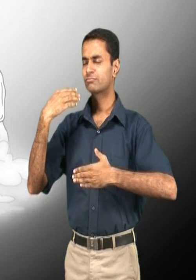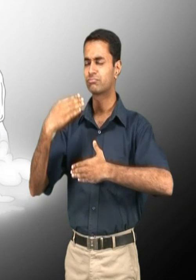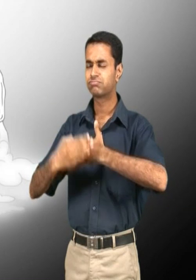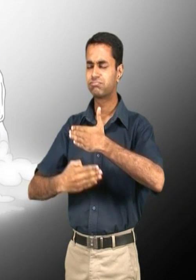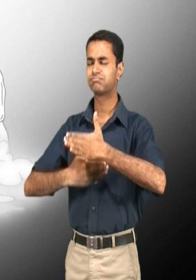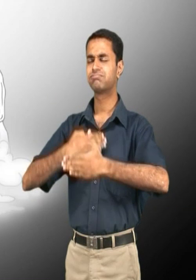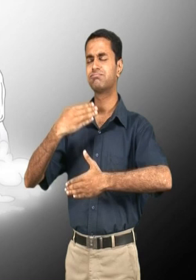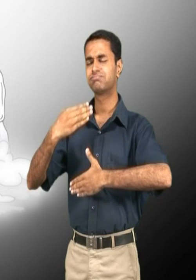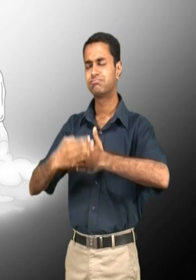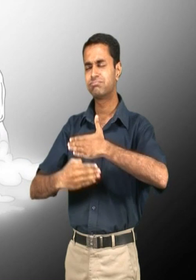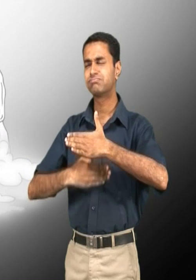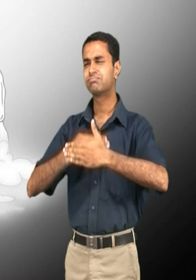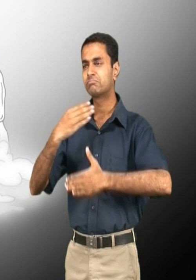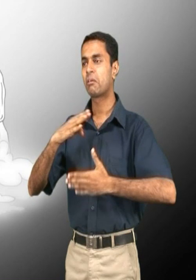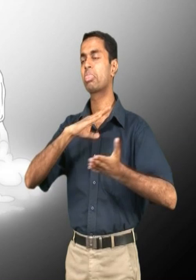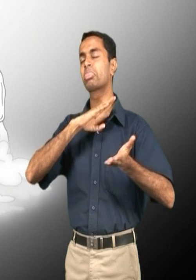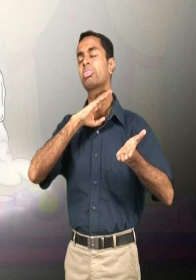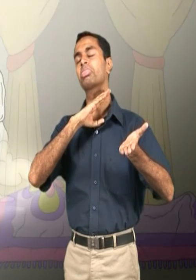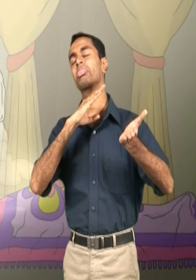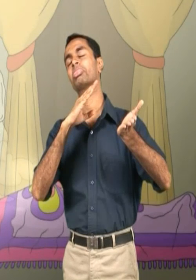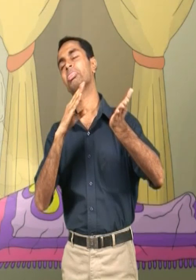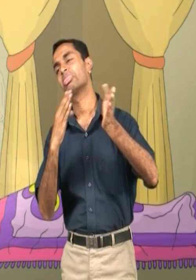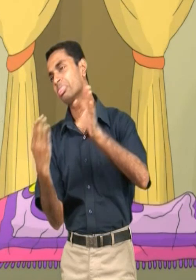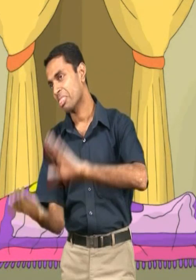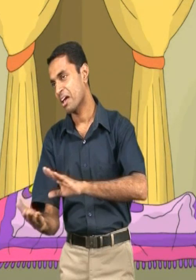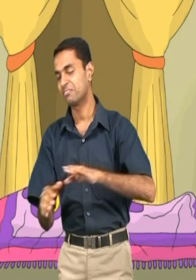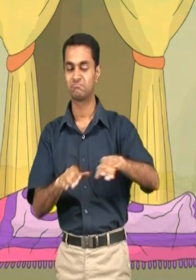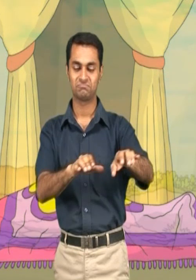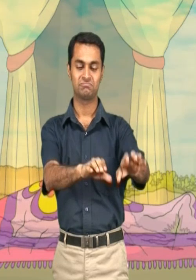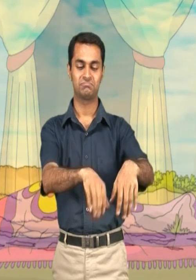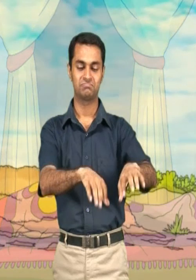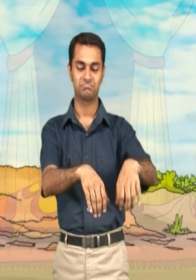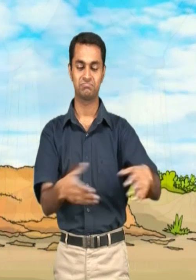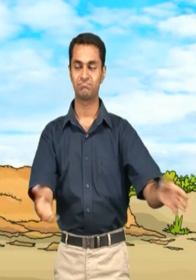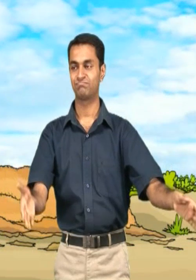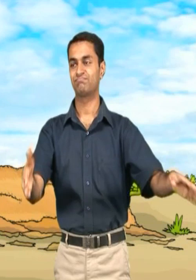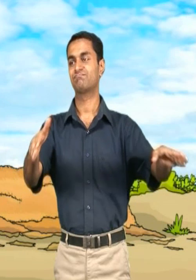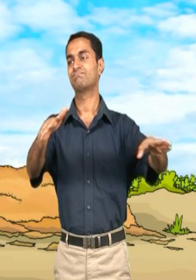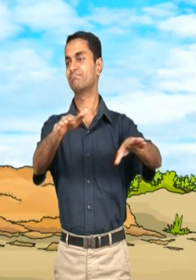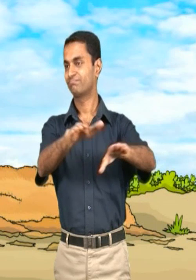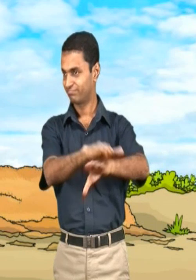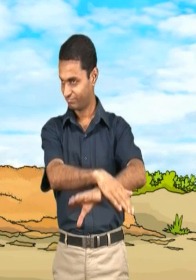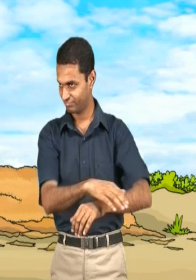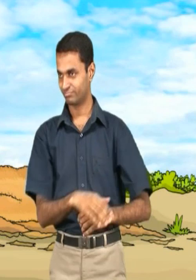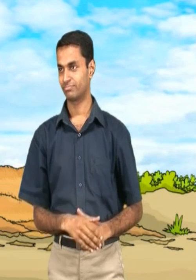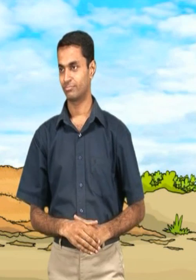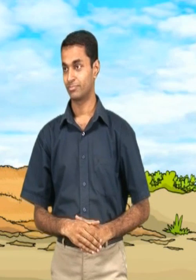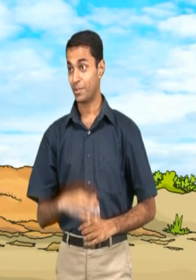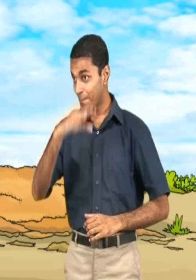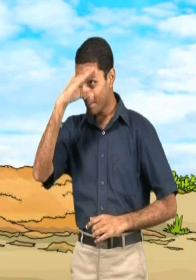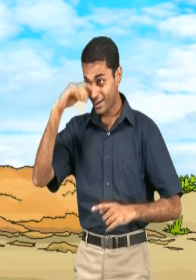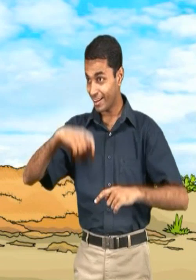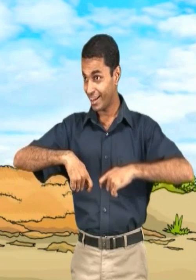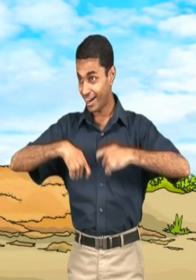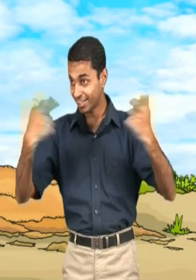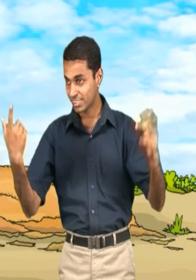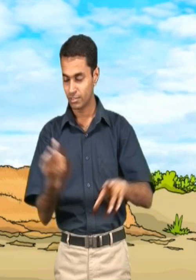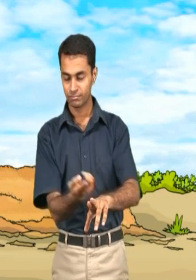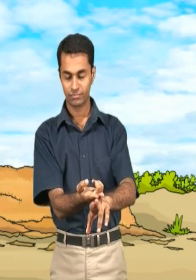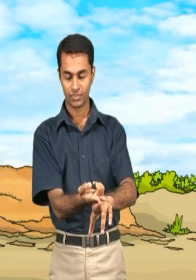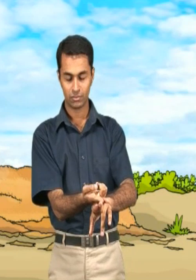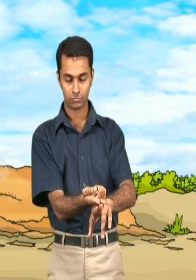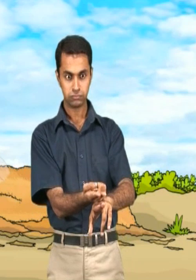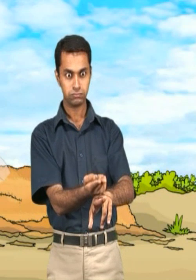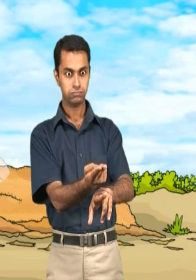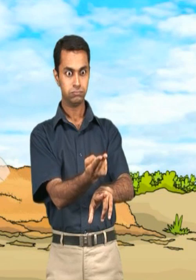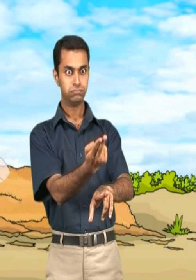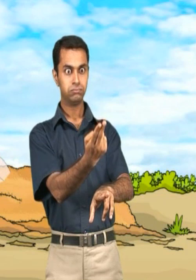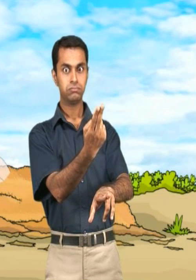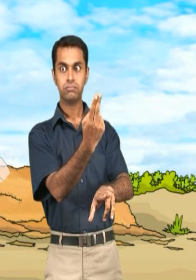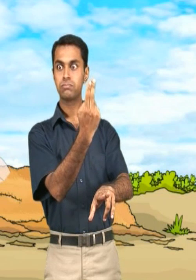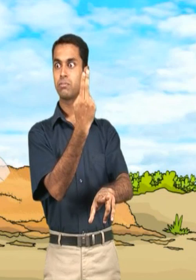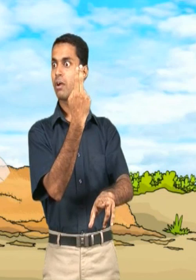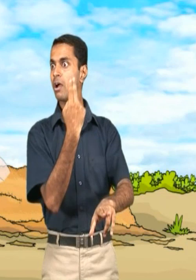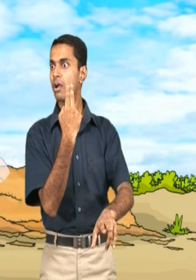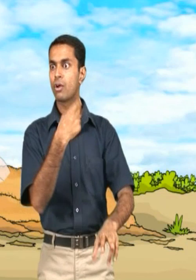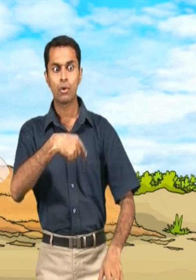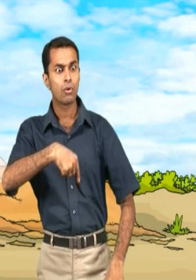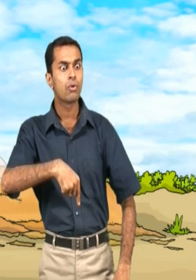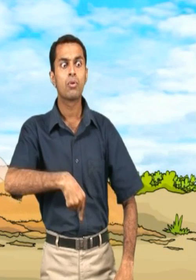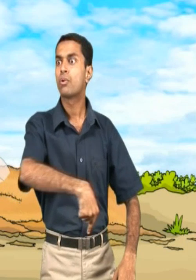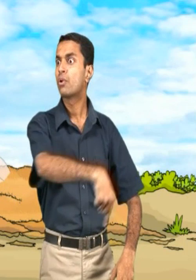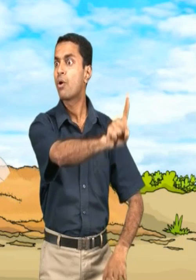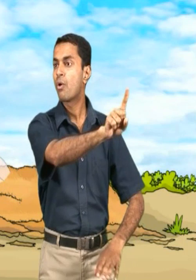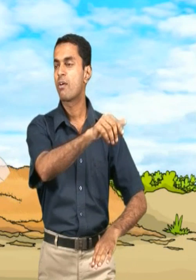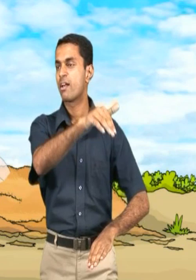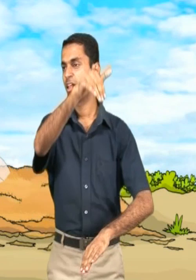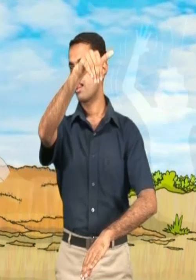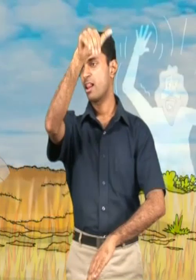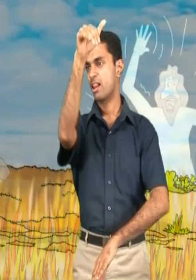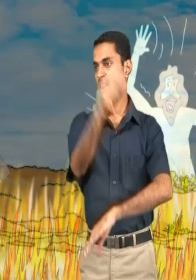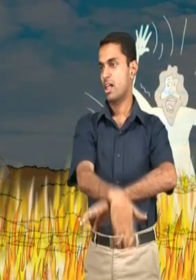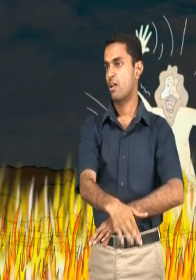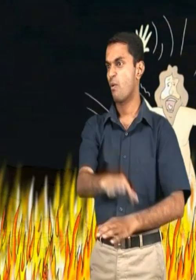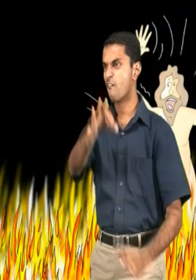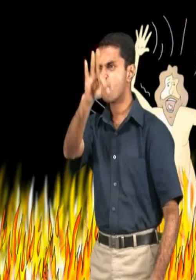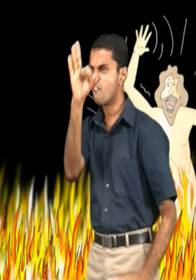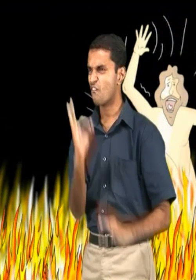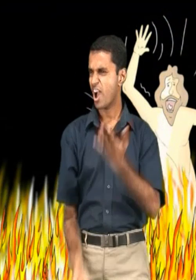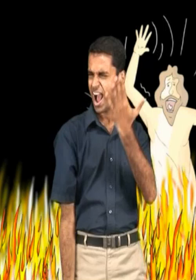And the rich man also died and was buried.